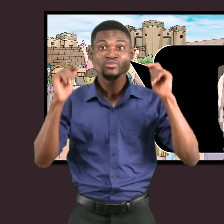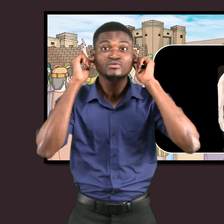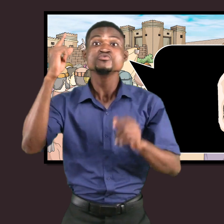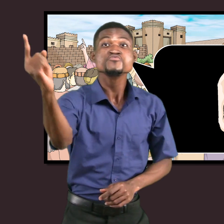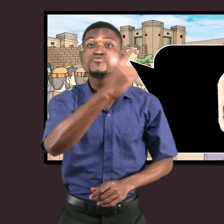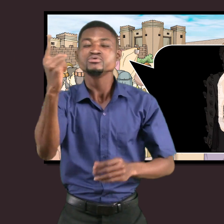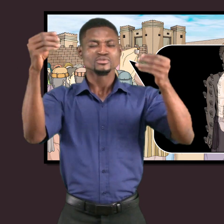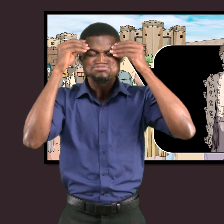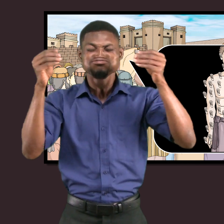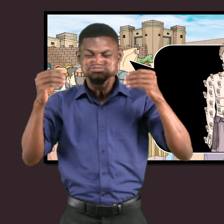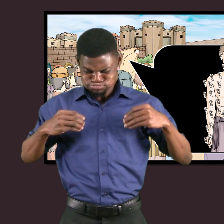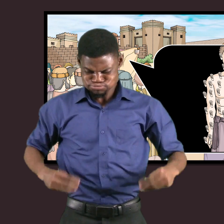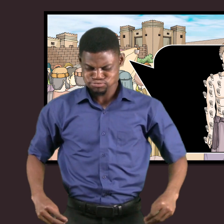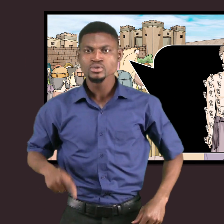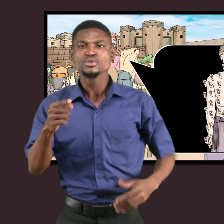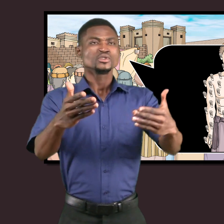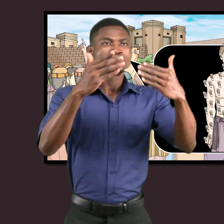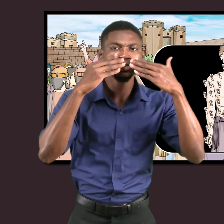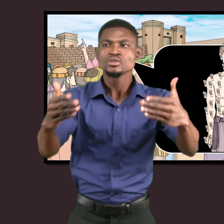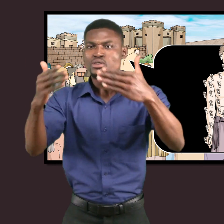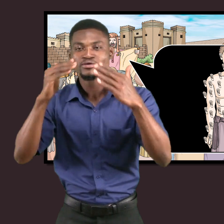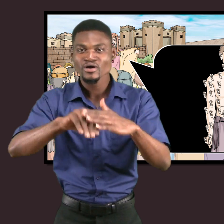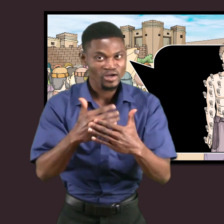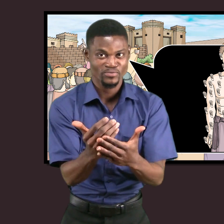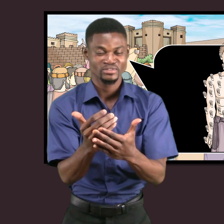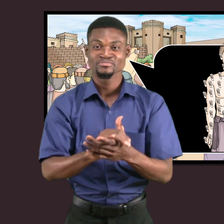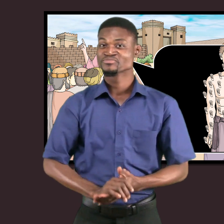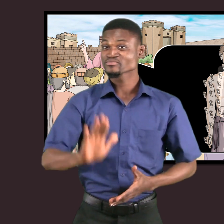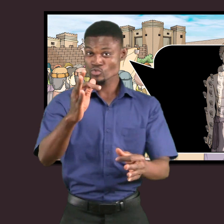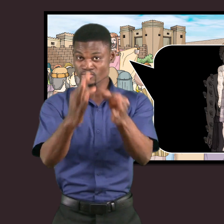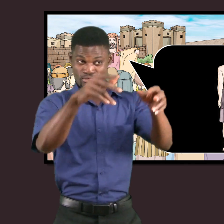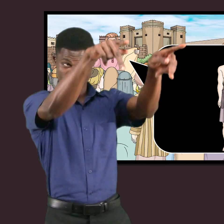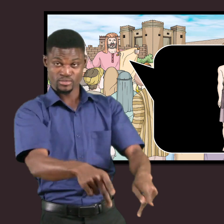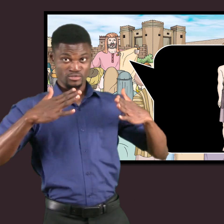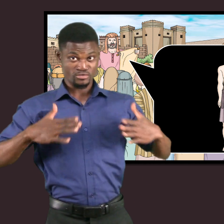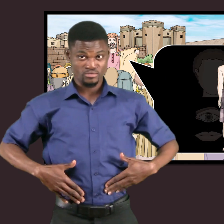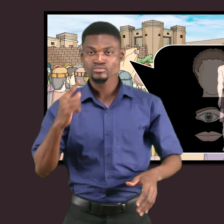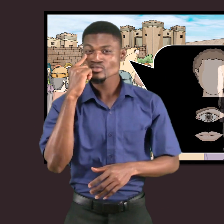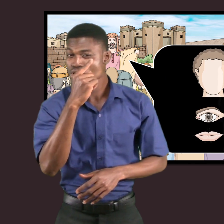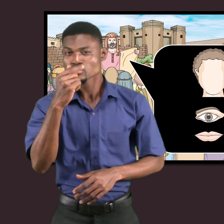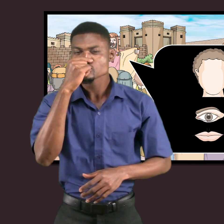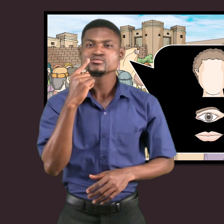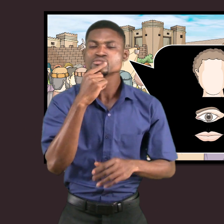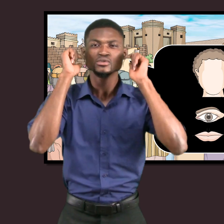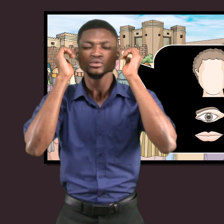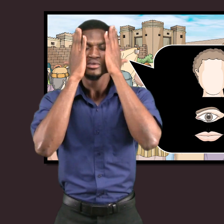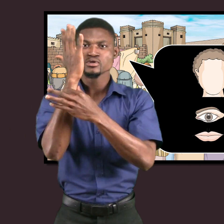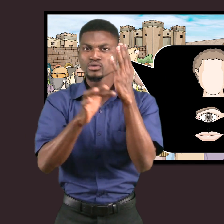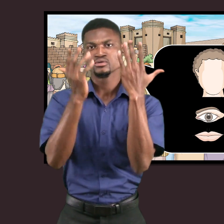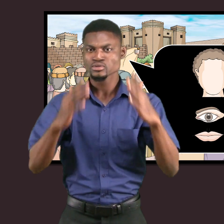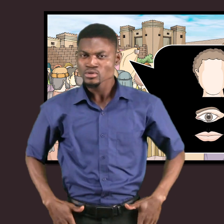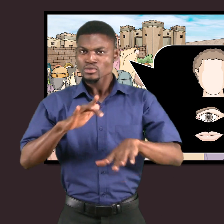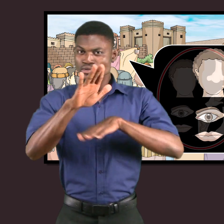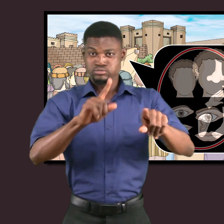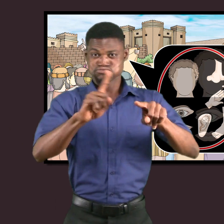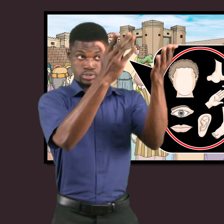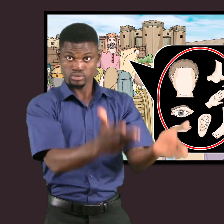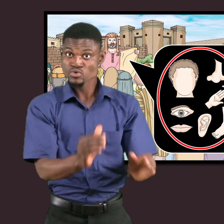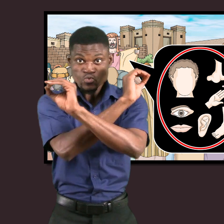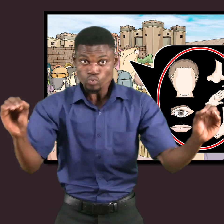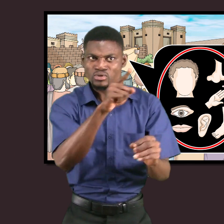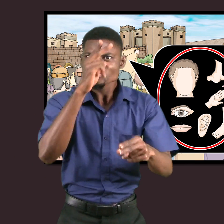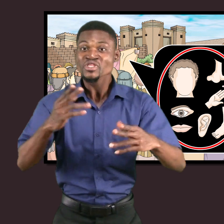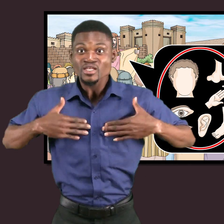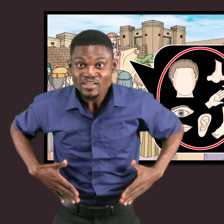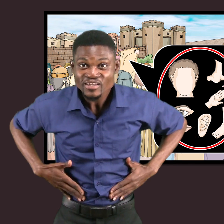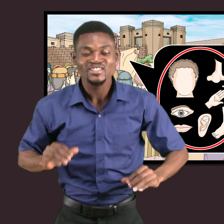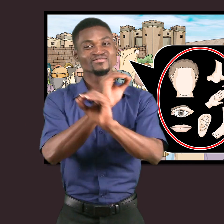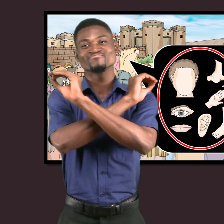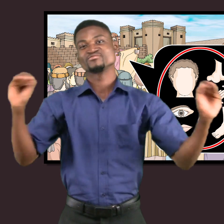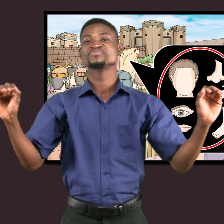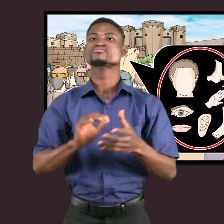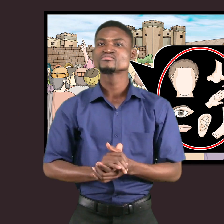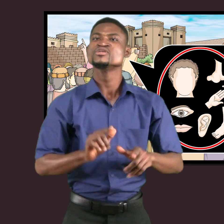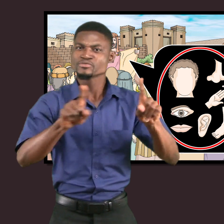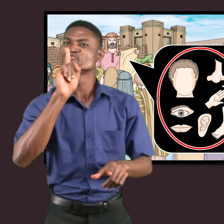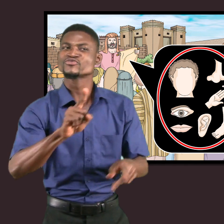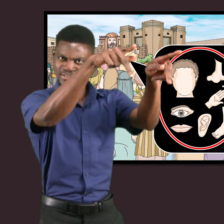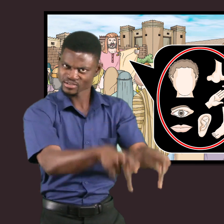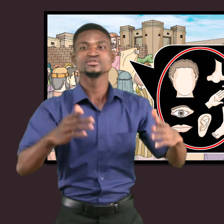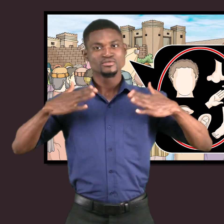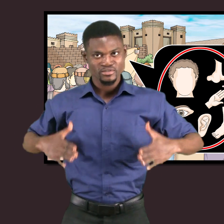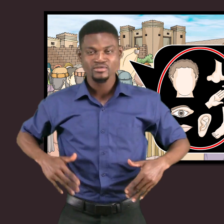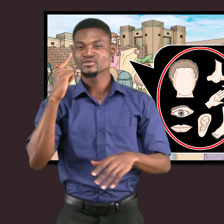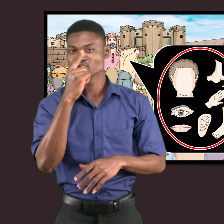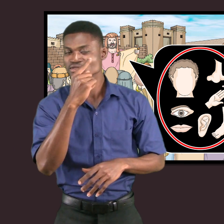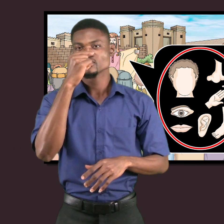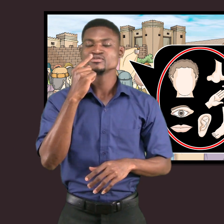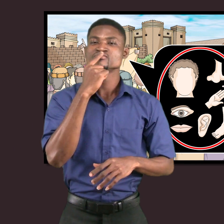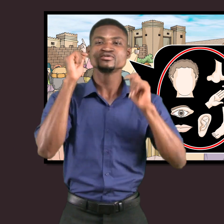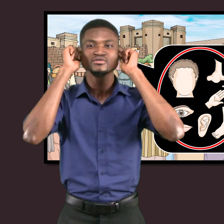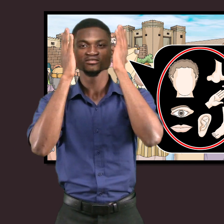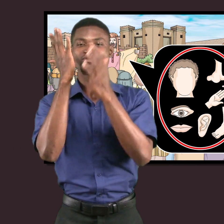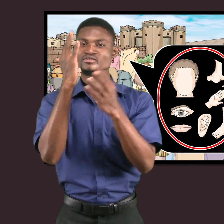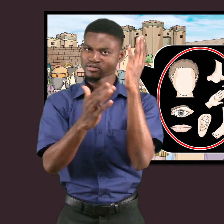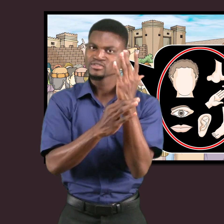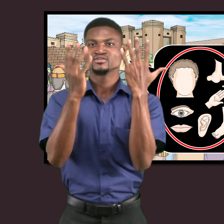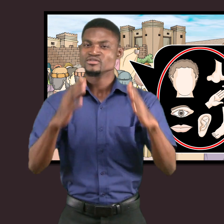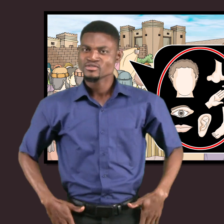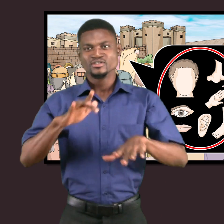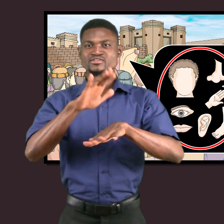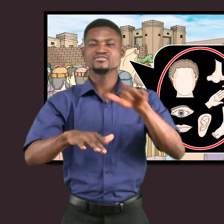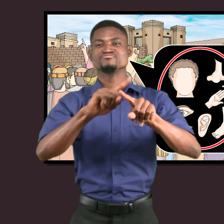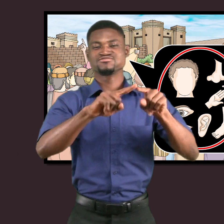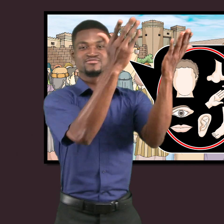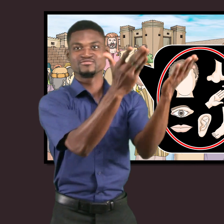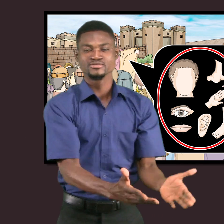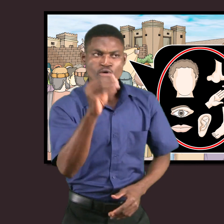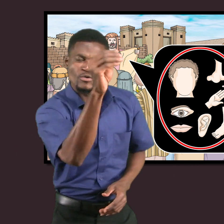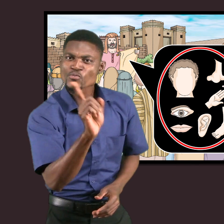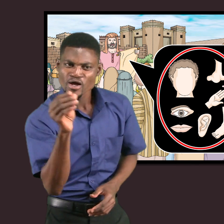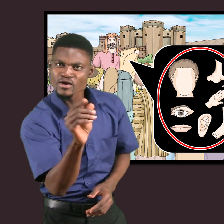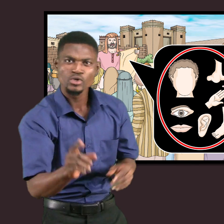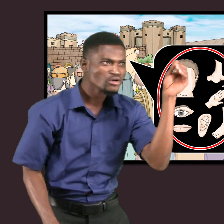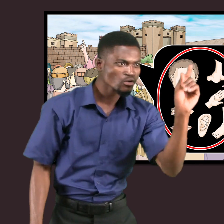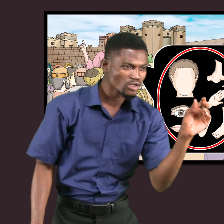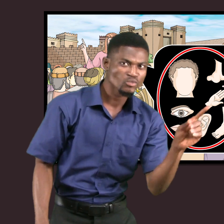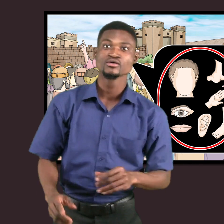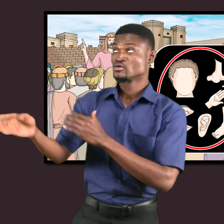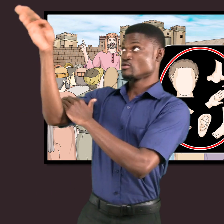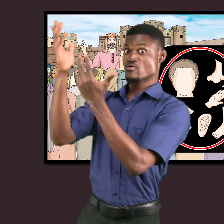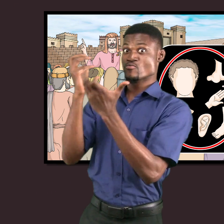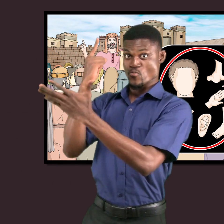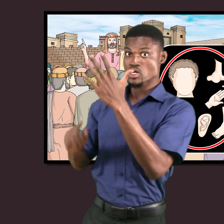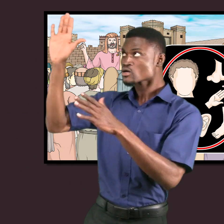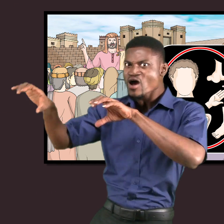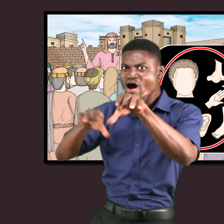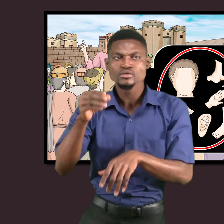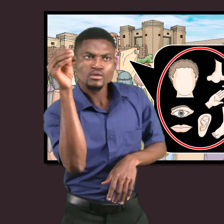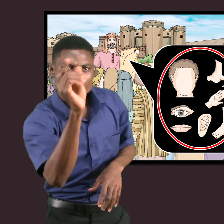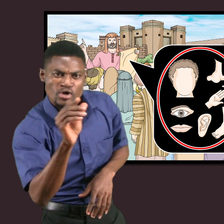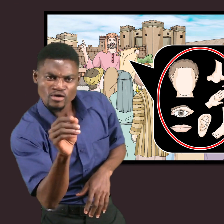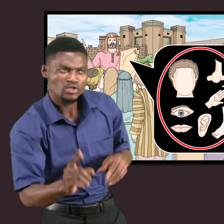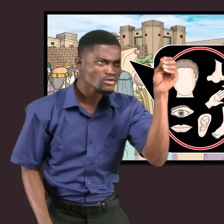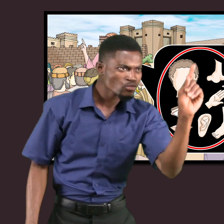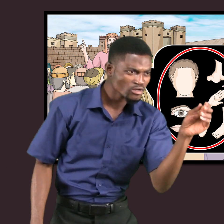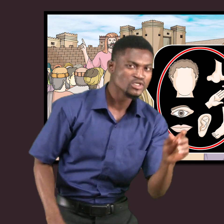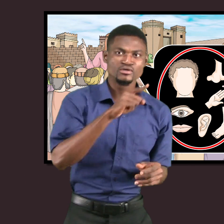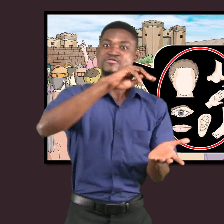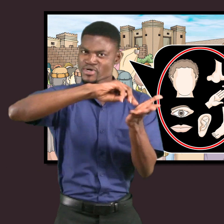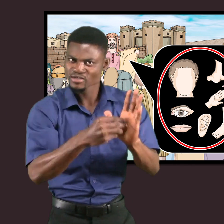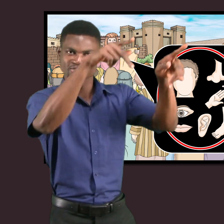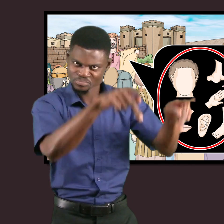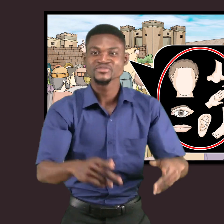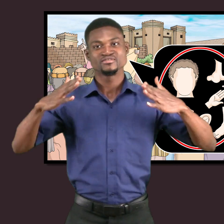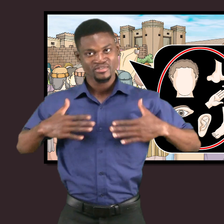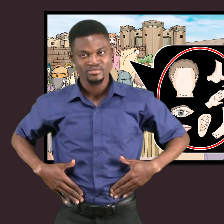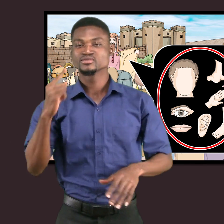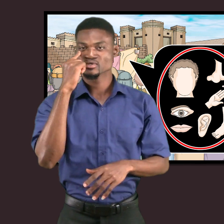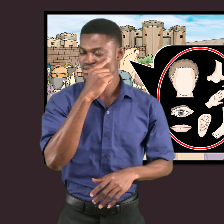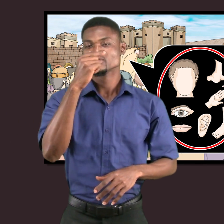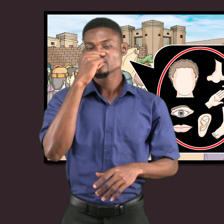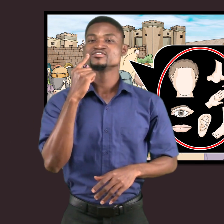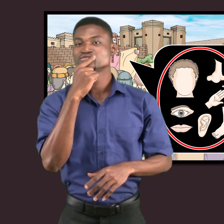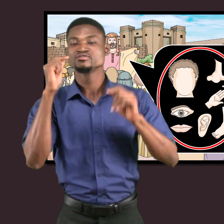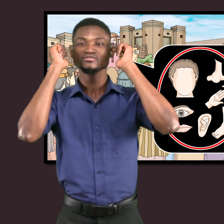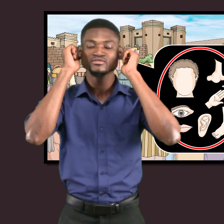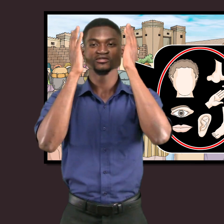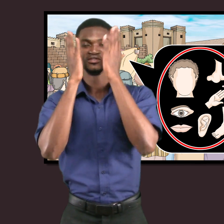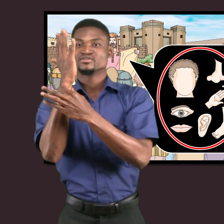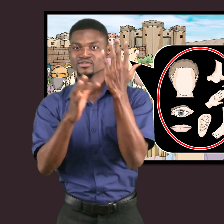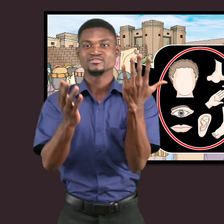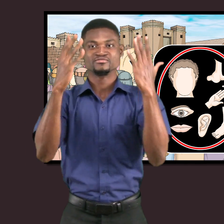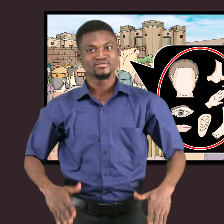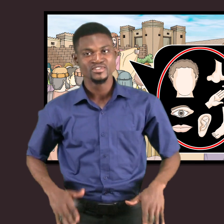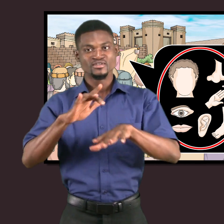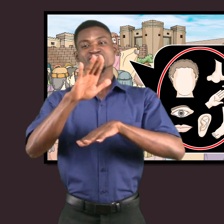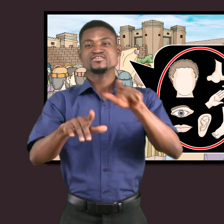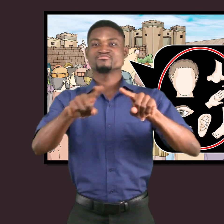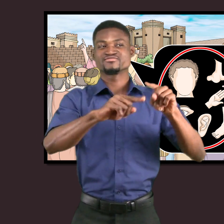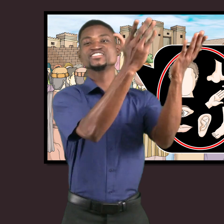If the whole body were an ear, where would the sense of smell be? But in fact, God has arranged the members of the body, every one of them, according to His design.